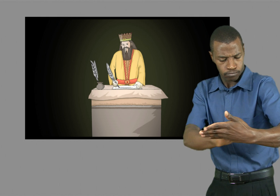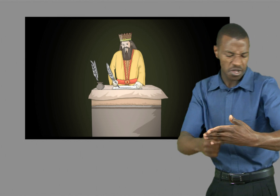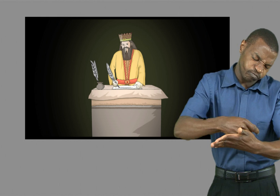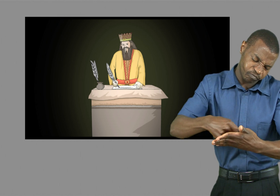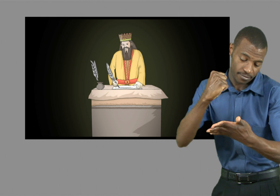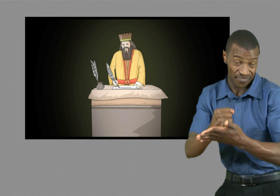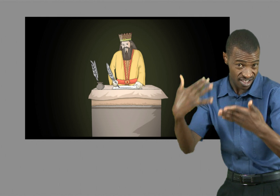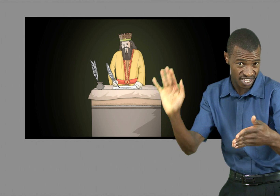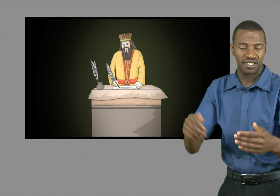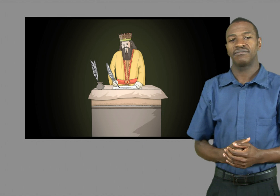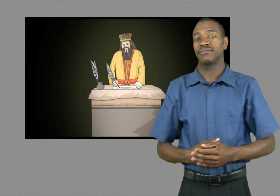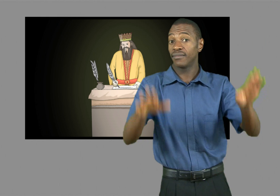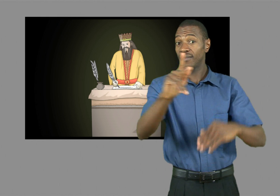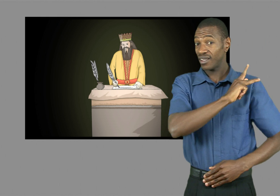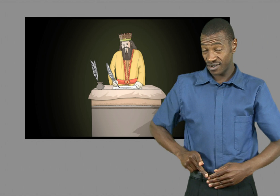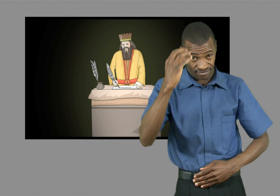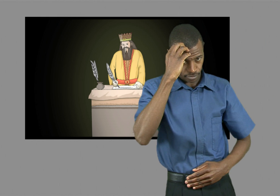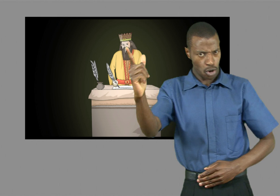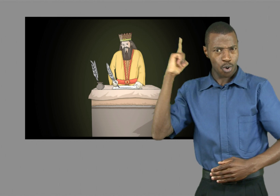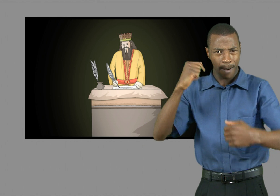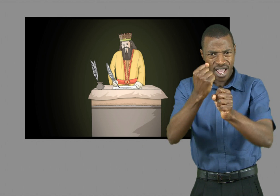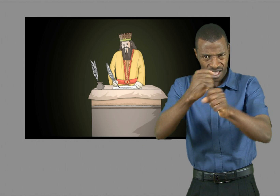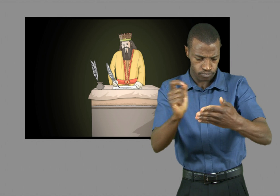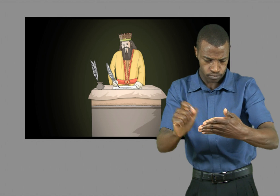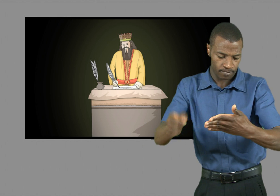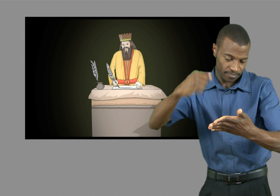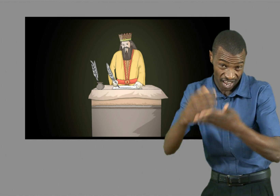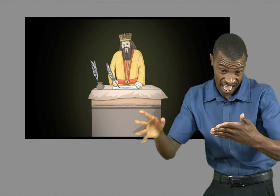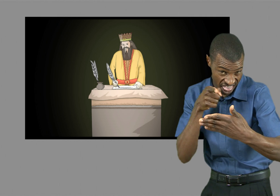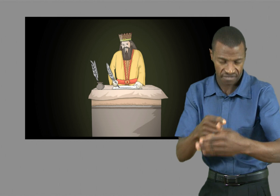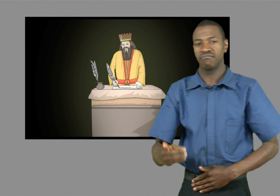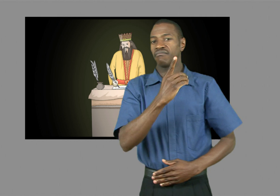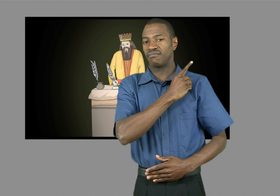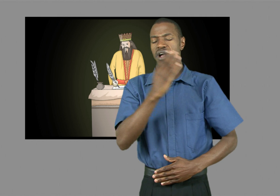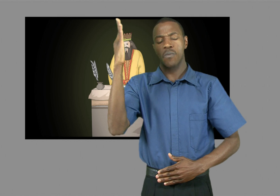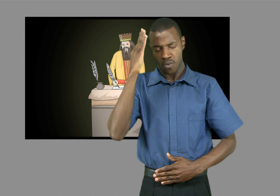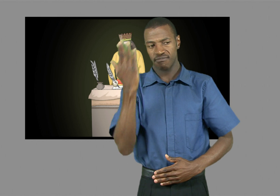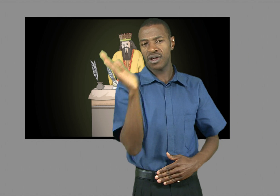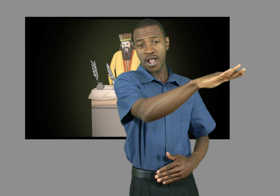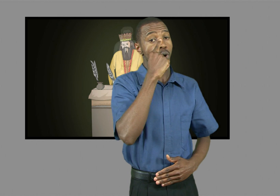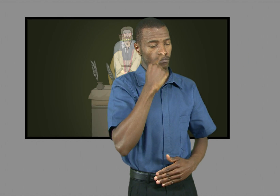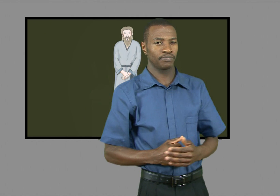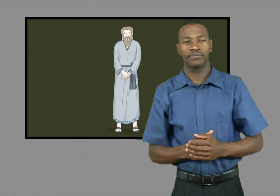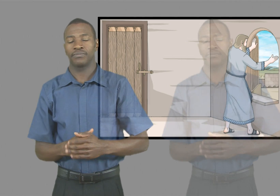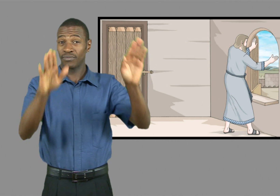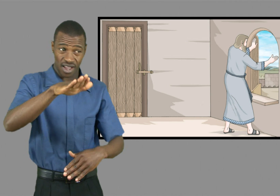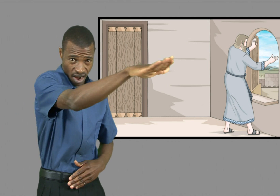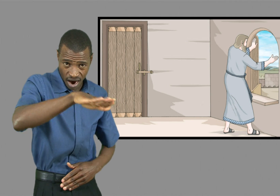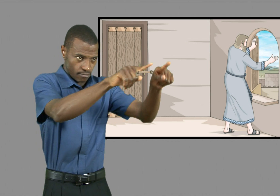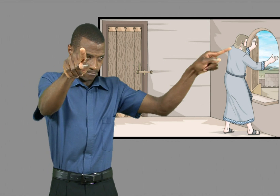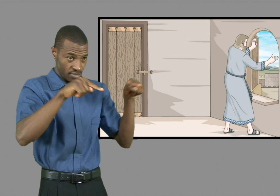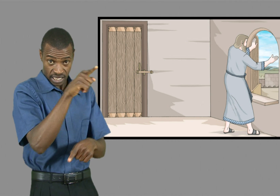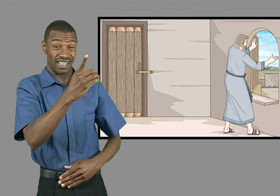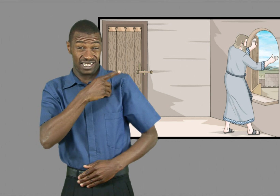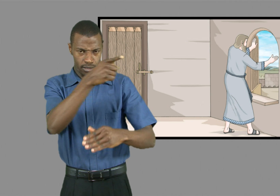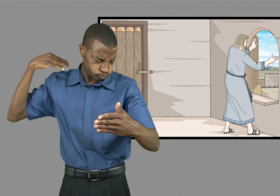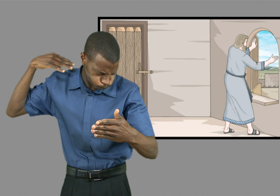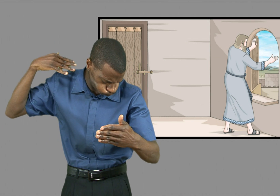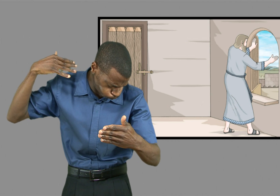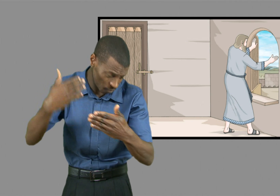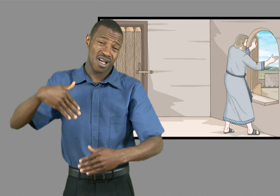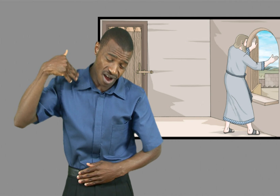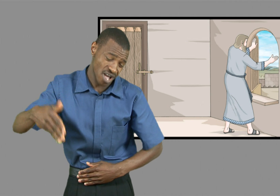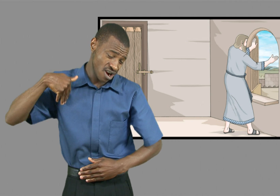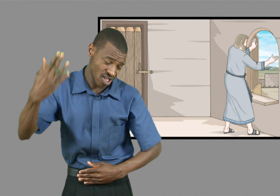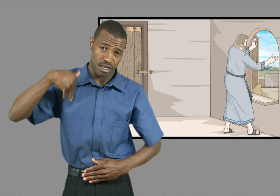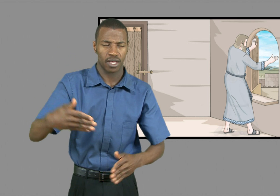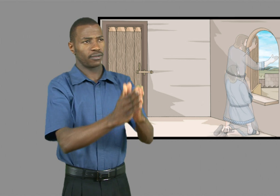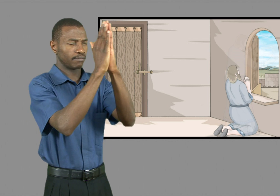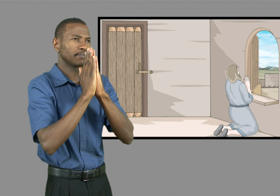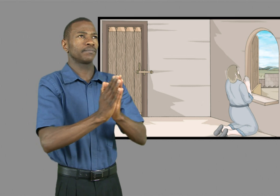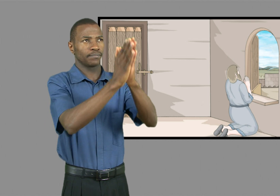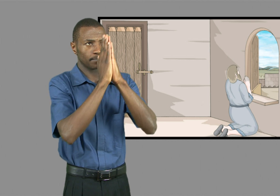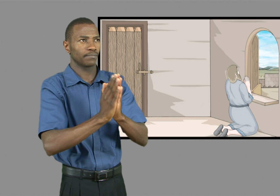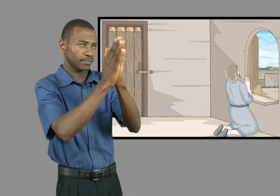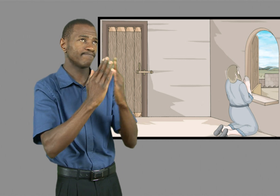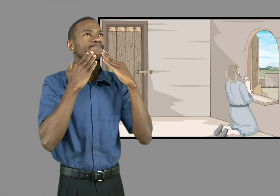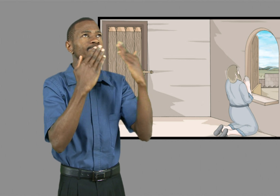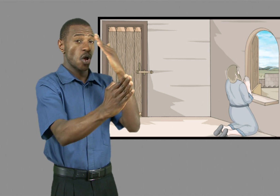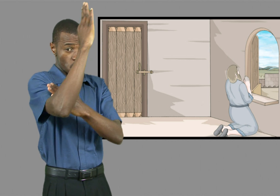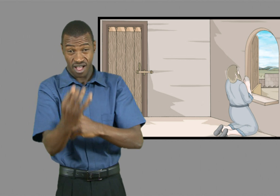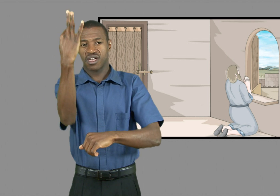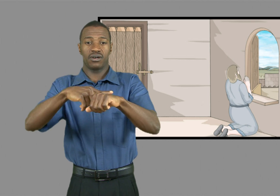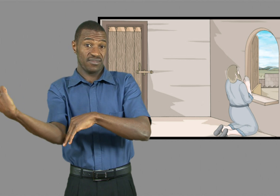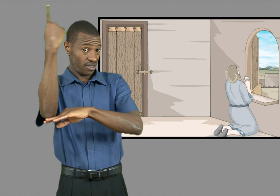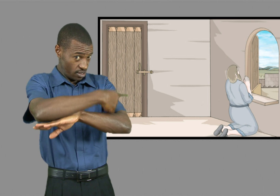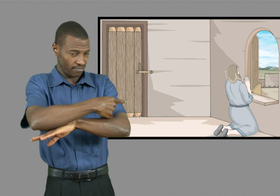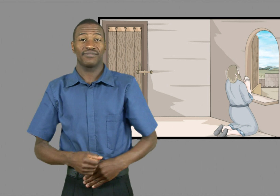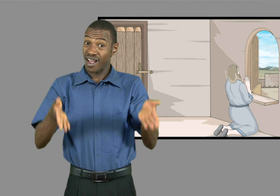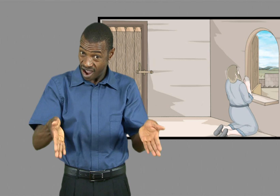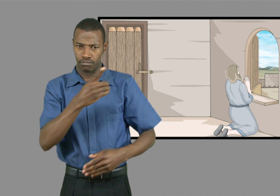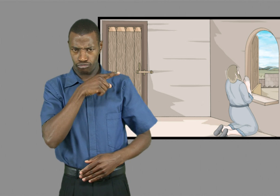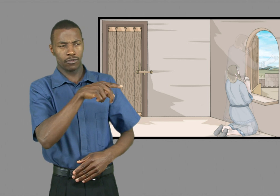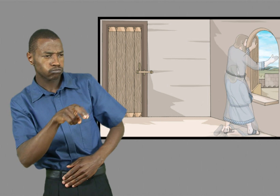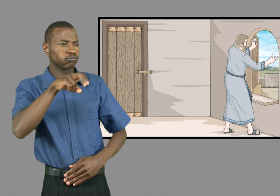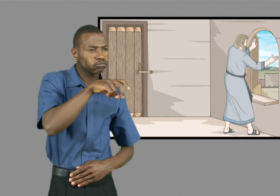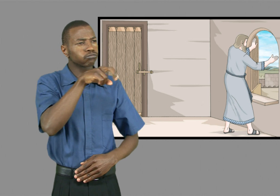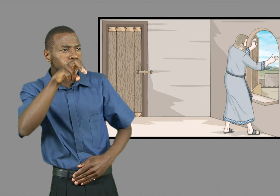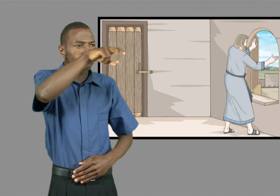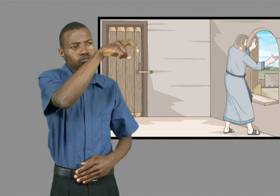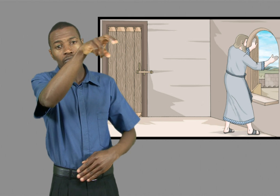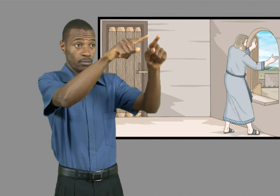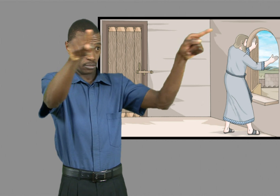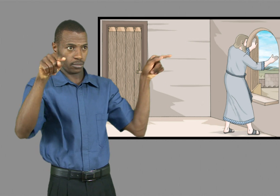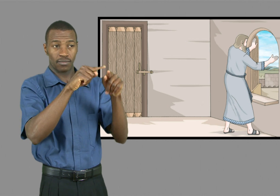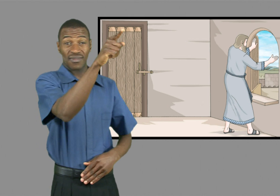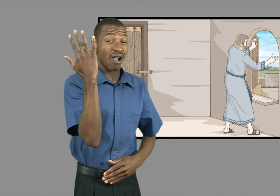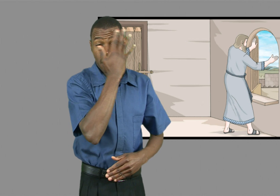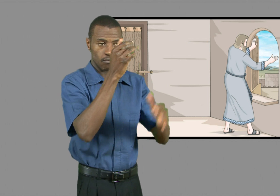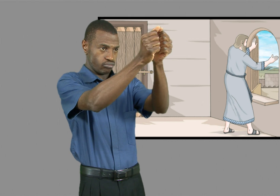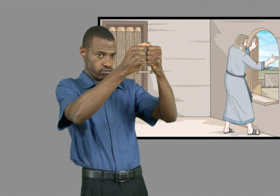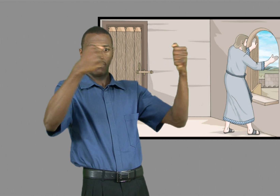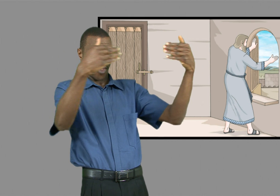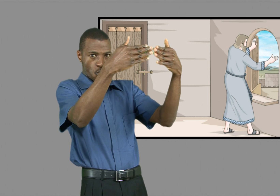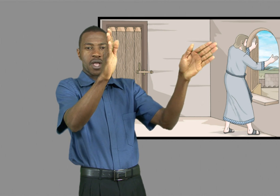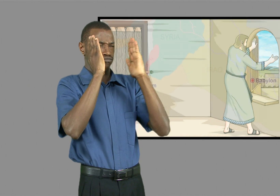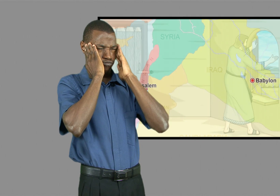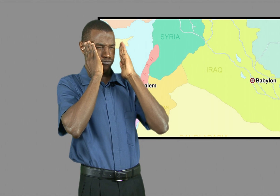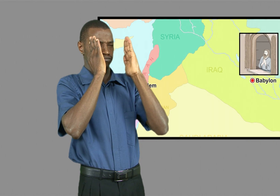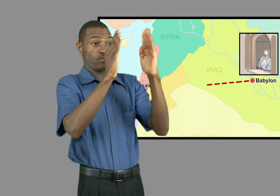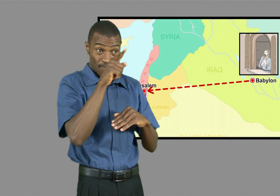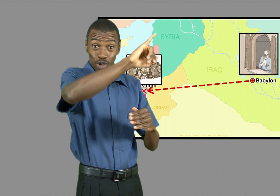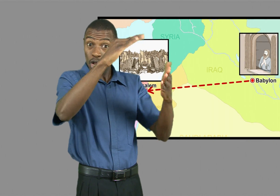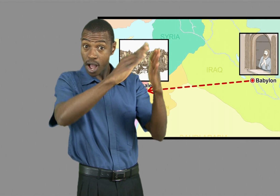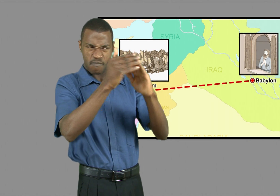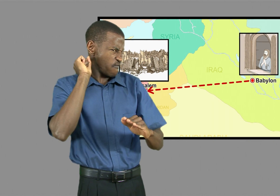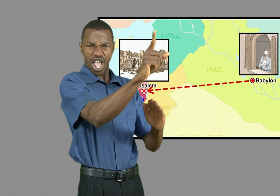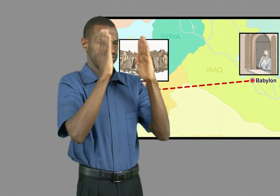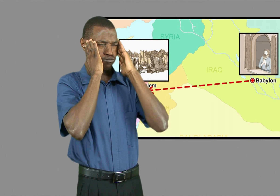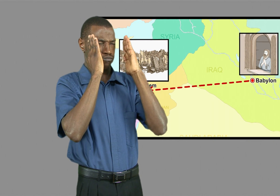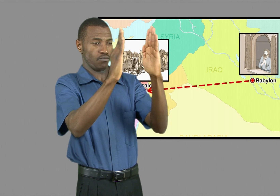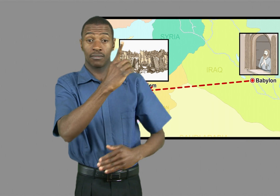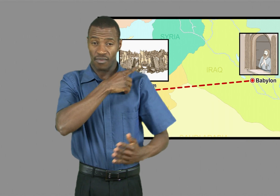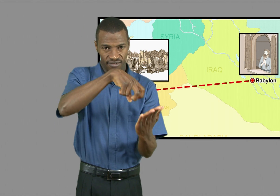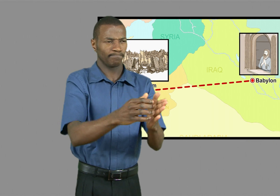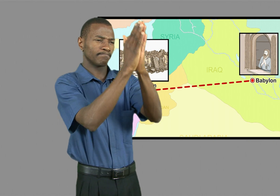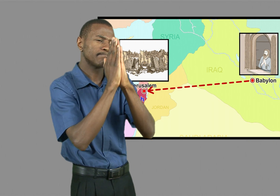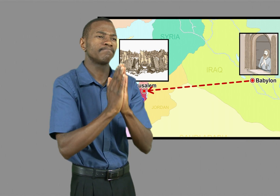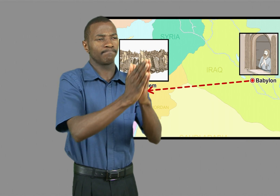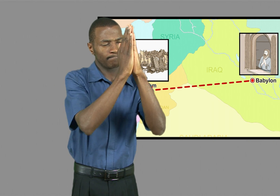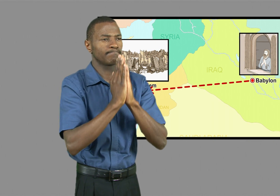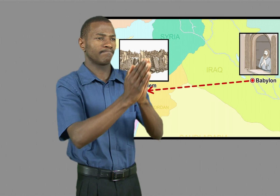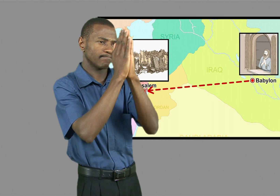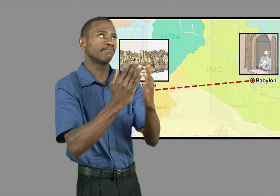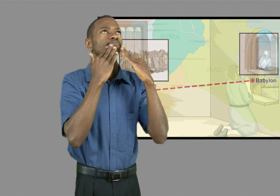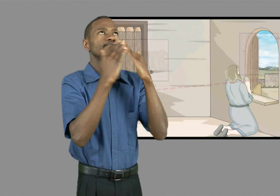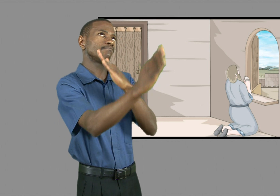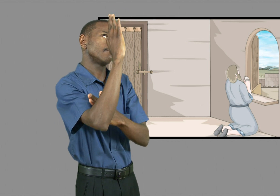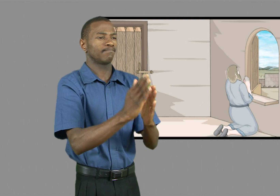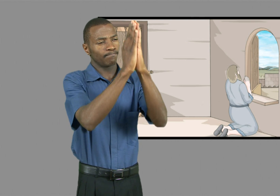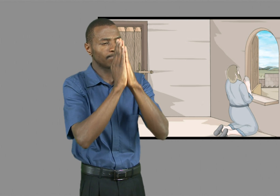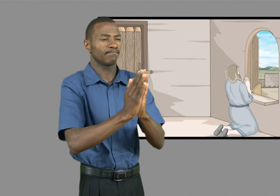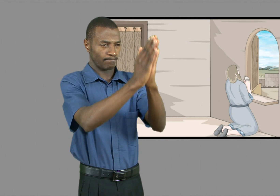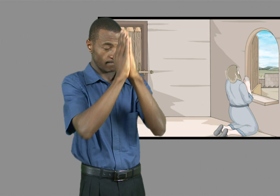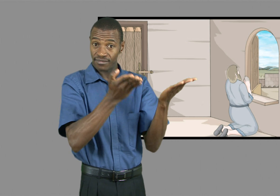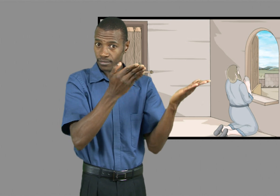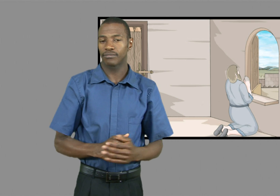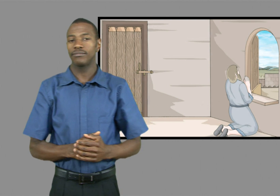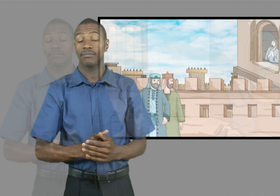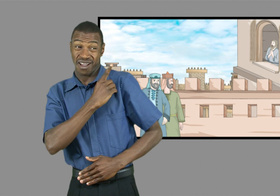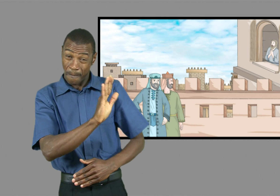Now when Daniel learned that the document had been signed, he went into his house, where the windows of his upper room opened toward Jerusalem, and three times a day he got down on his knees, prayed, and gave thanks to his God, just as he had done before.